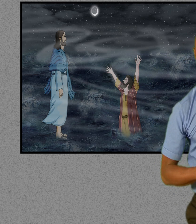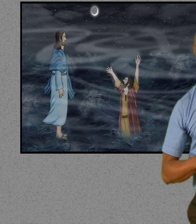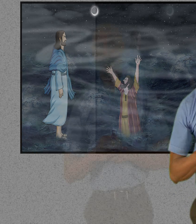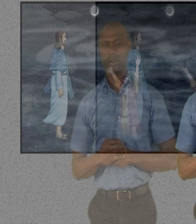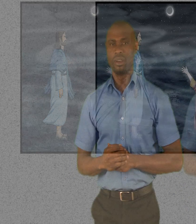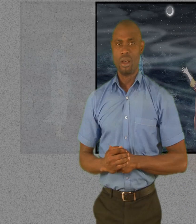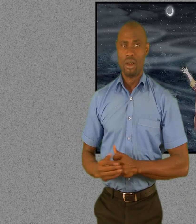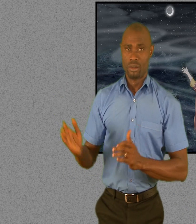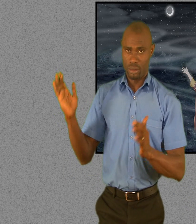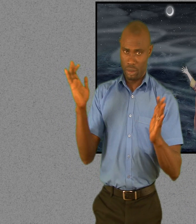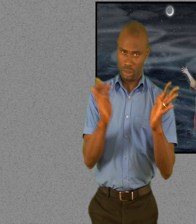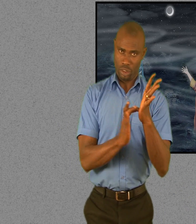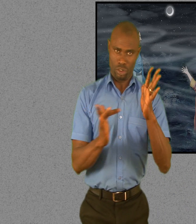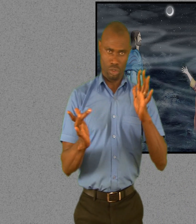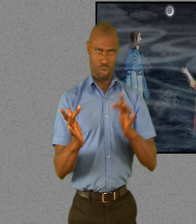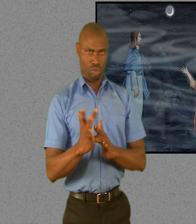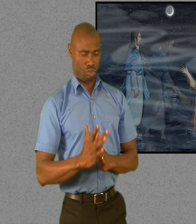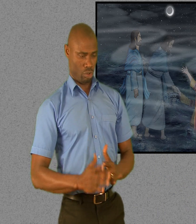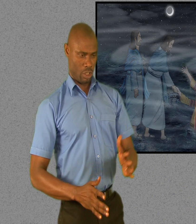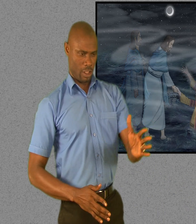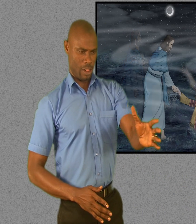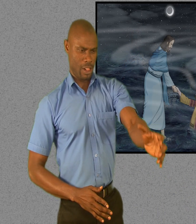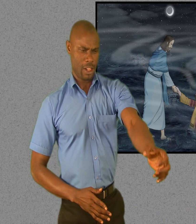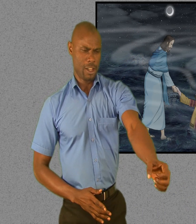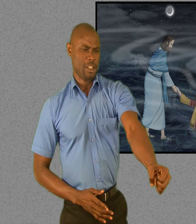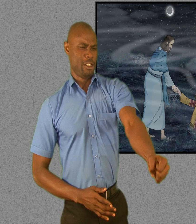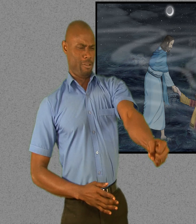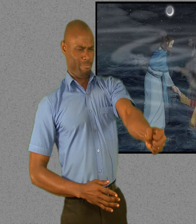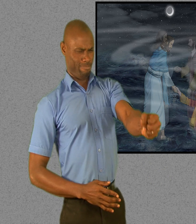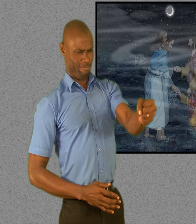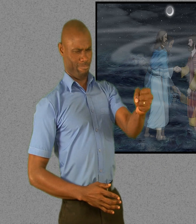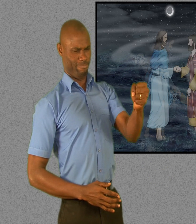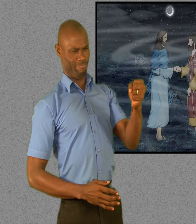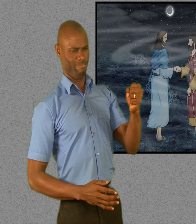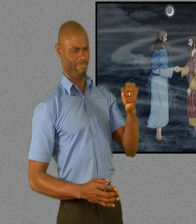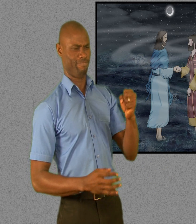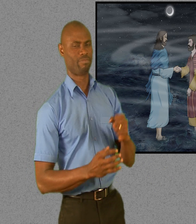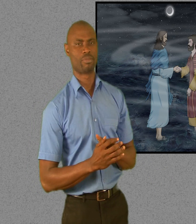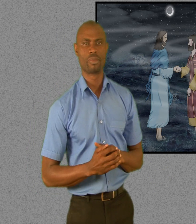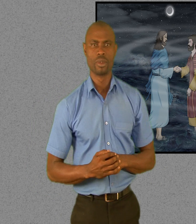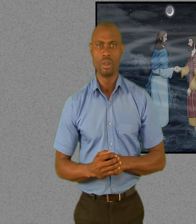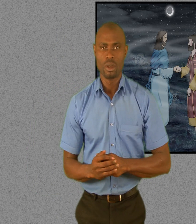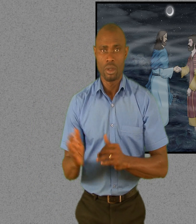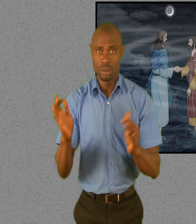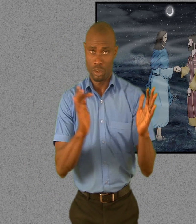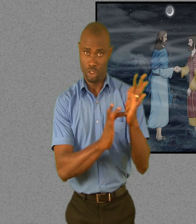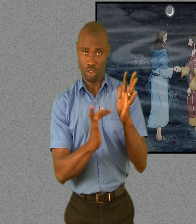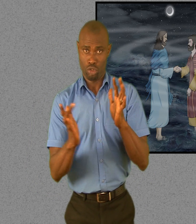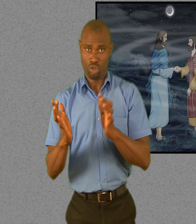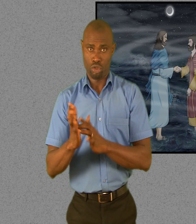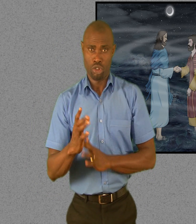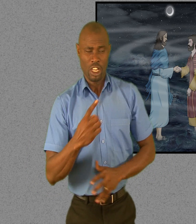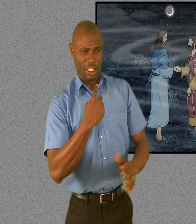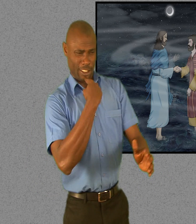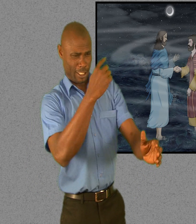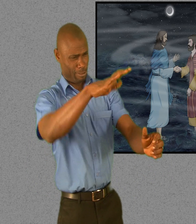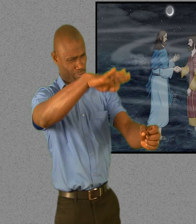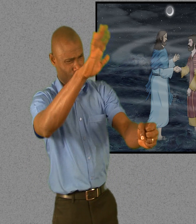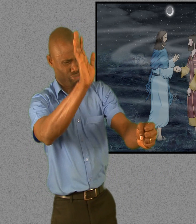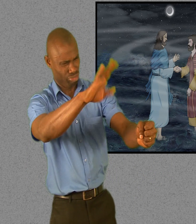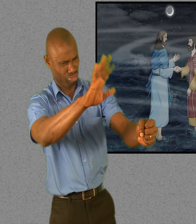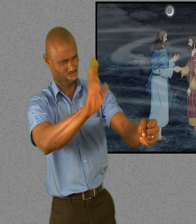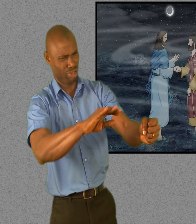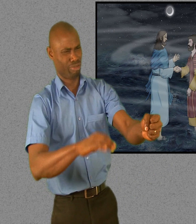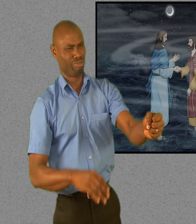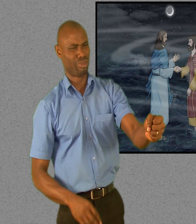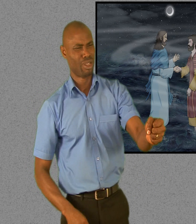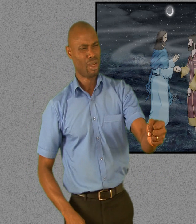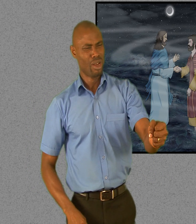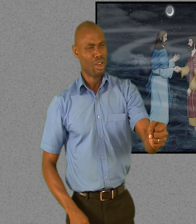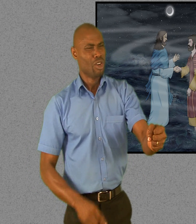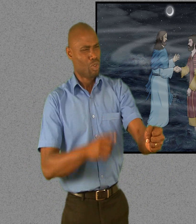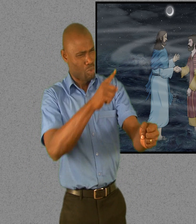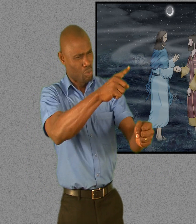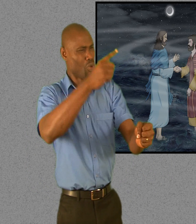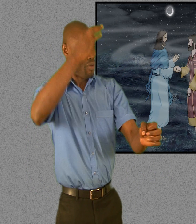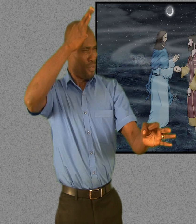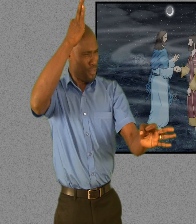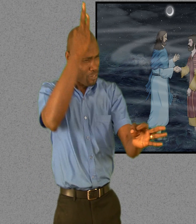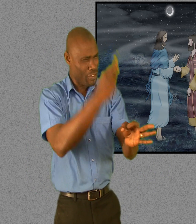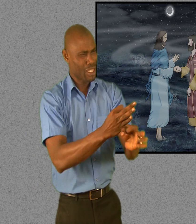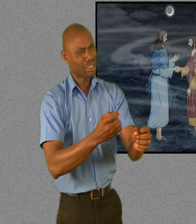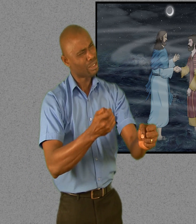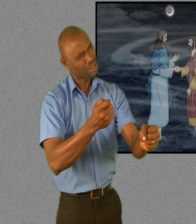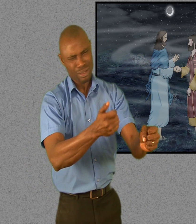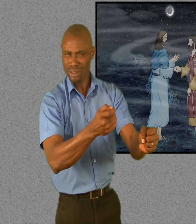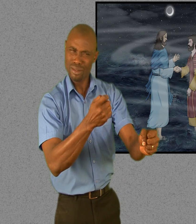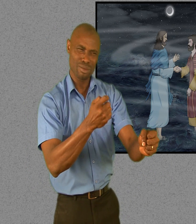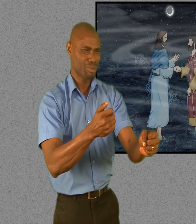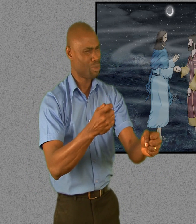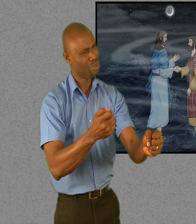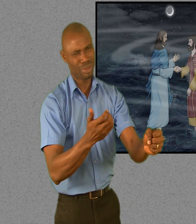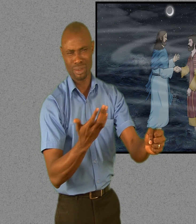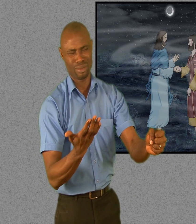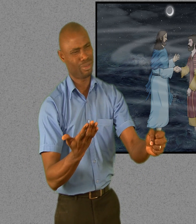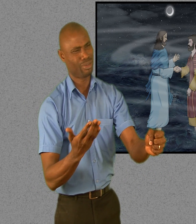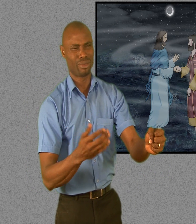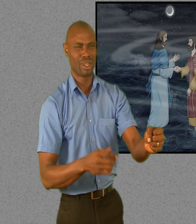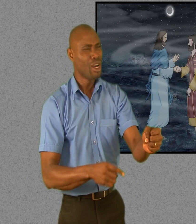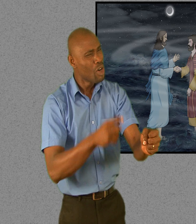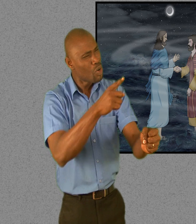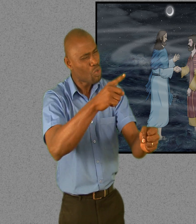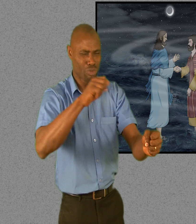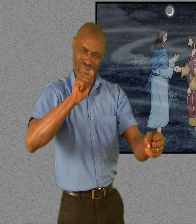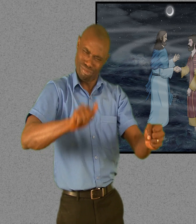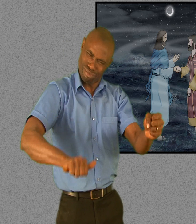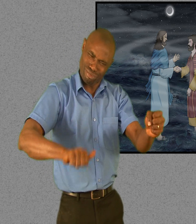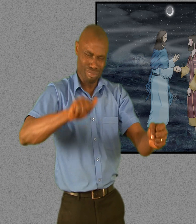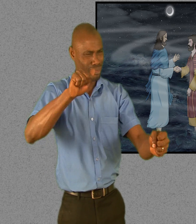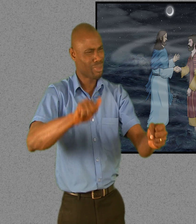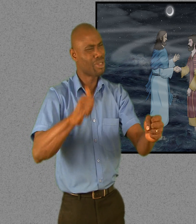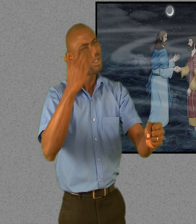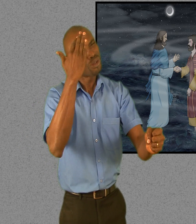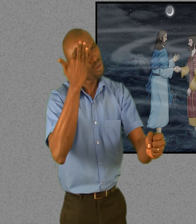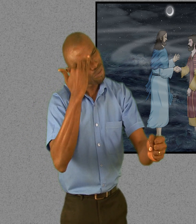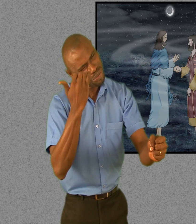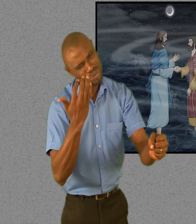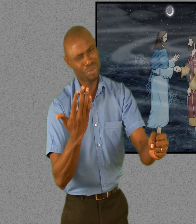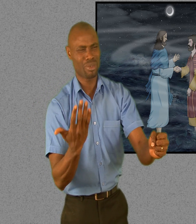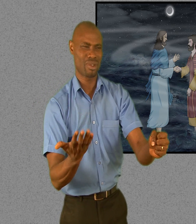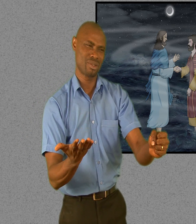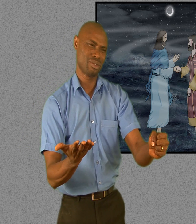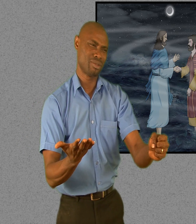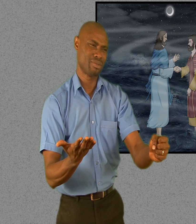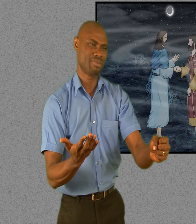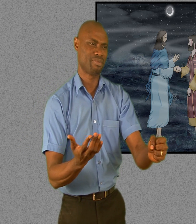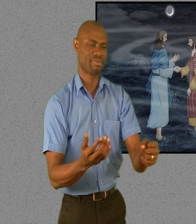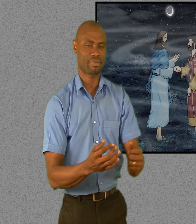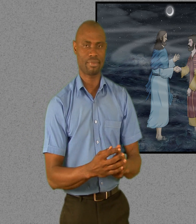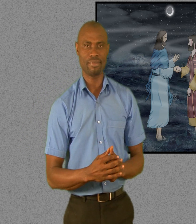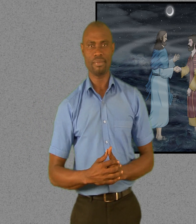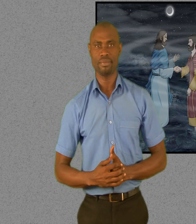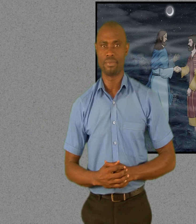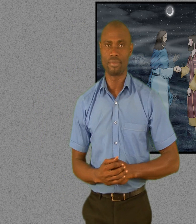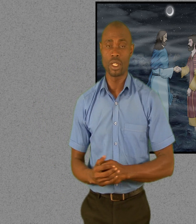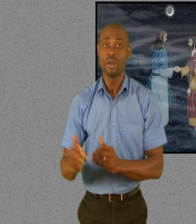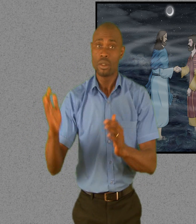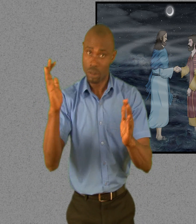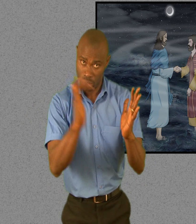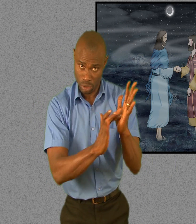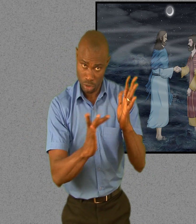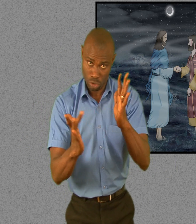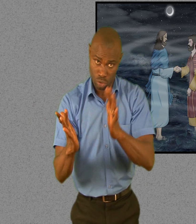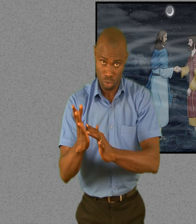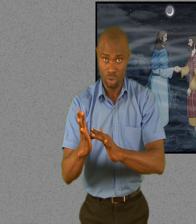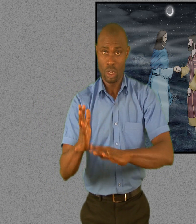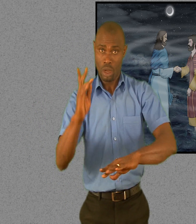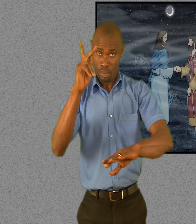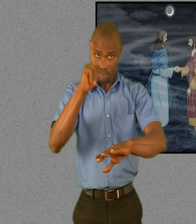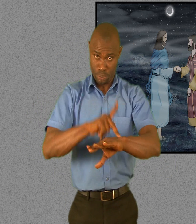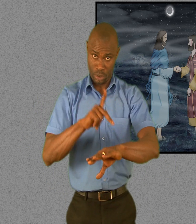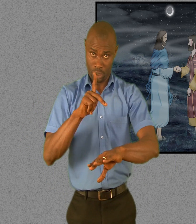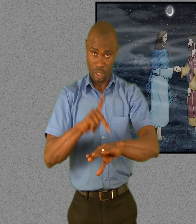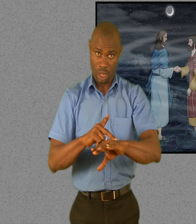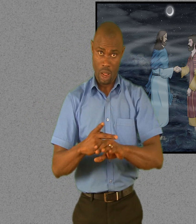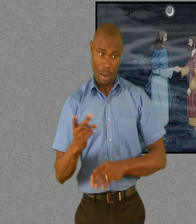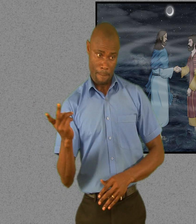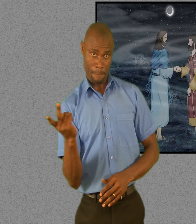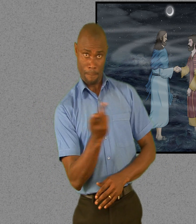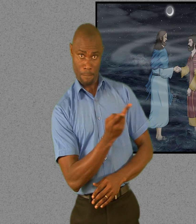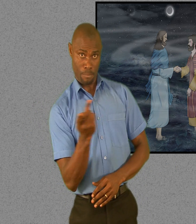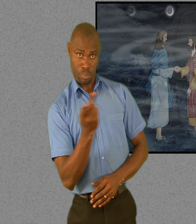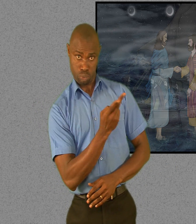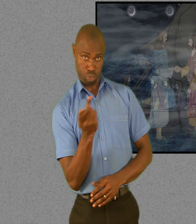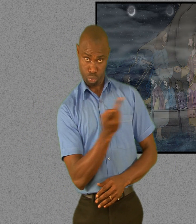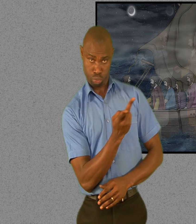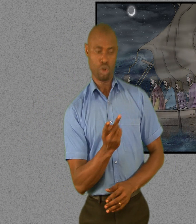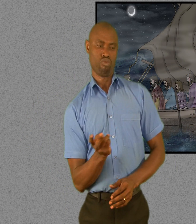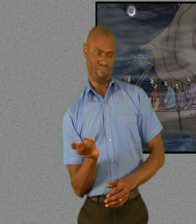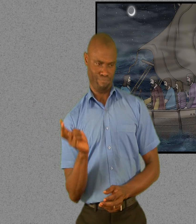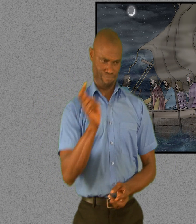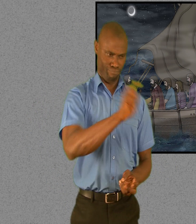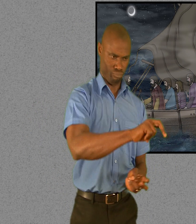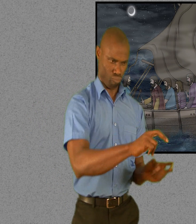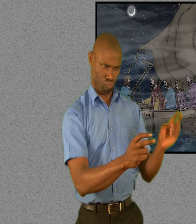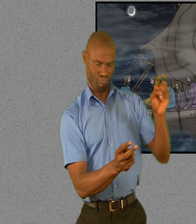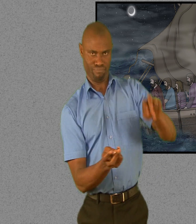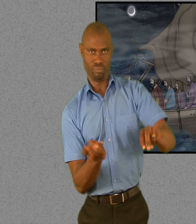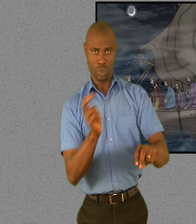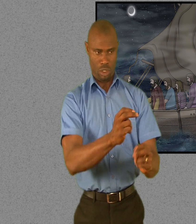Immediately Jesus reached out His hand and took hold of Peter. “You of little faith,” He said, “why did you doubt?”